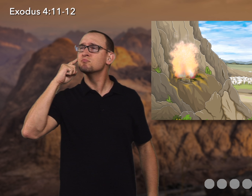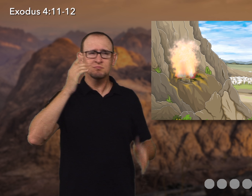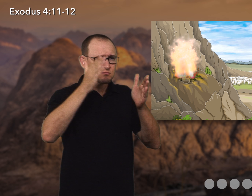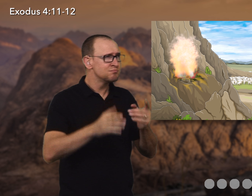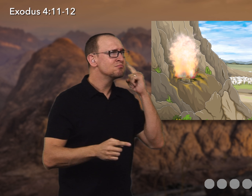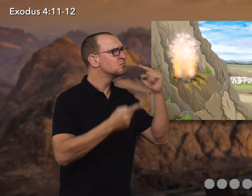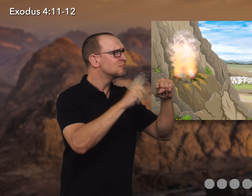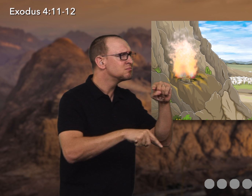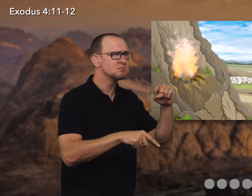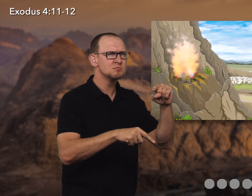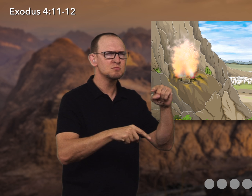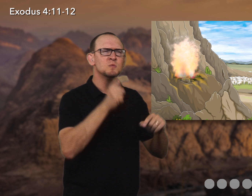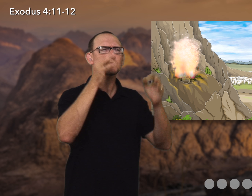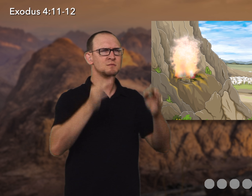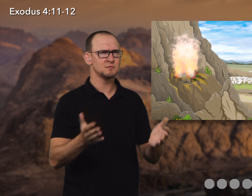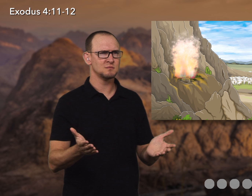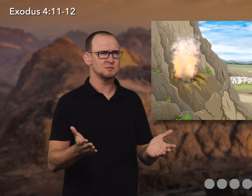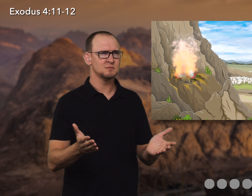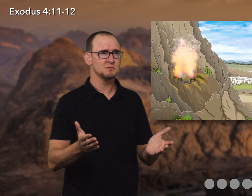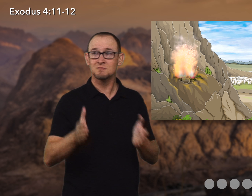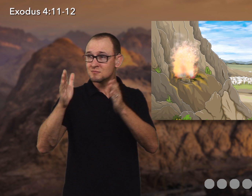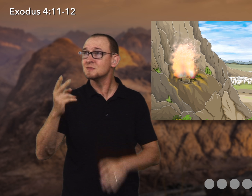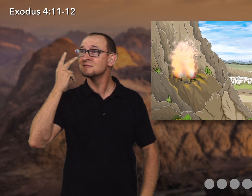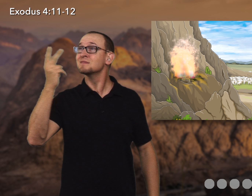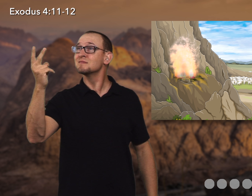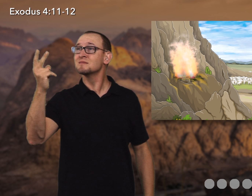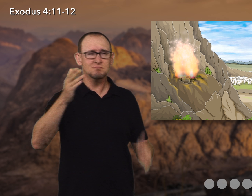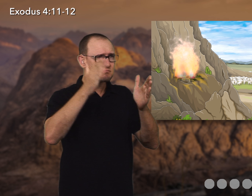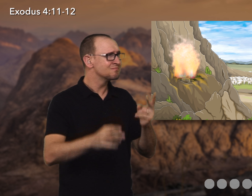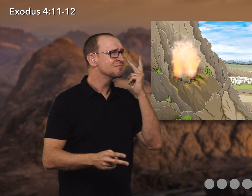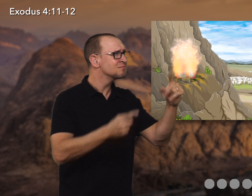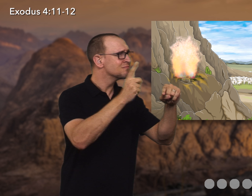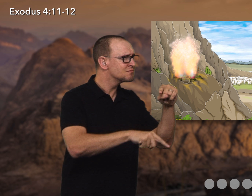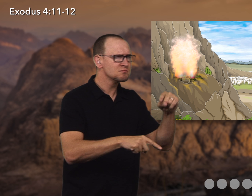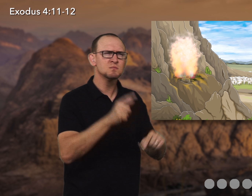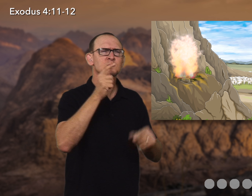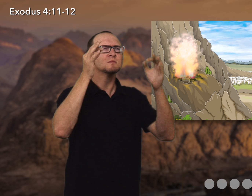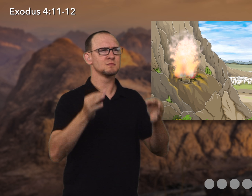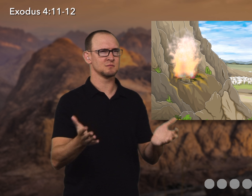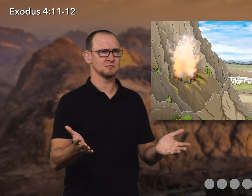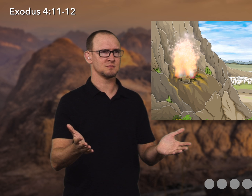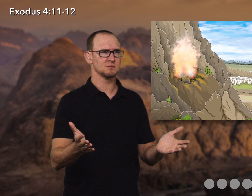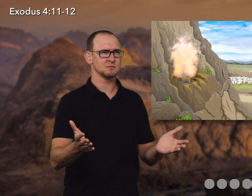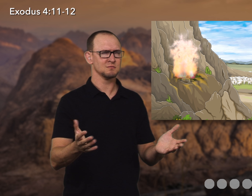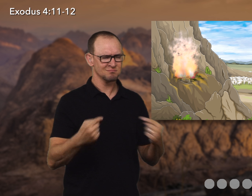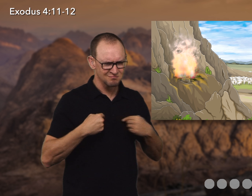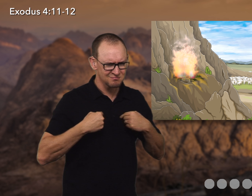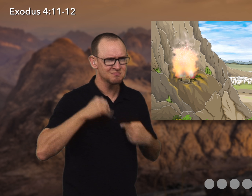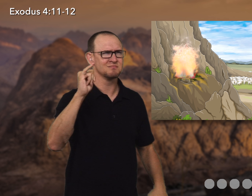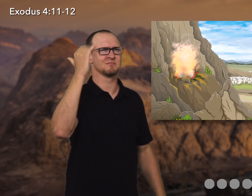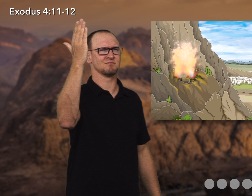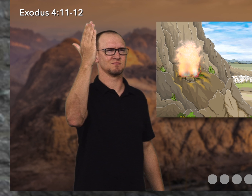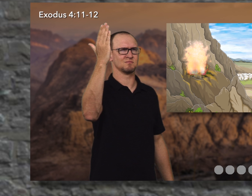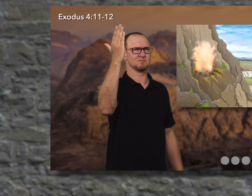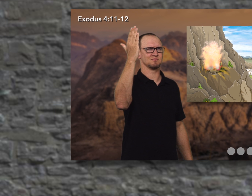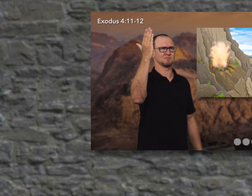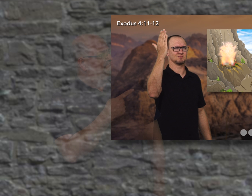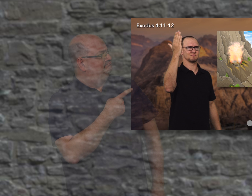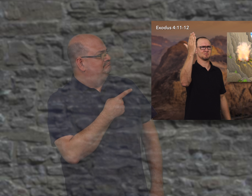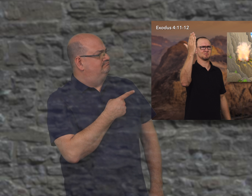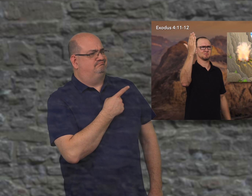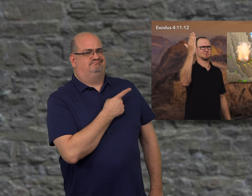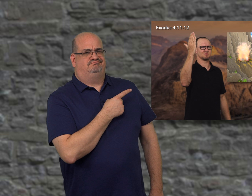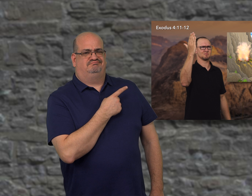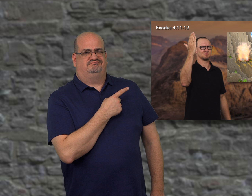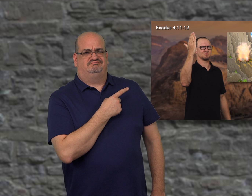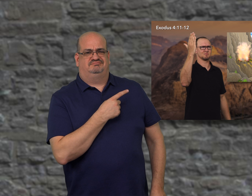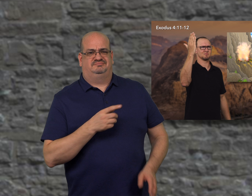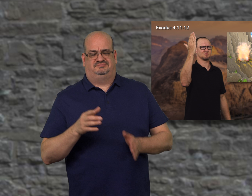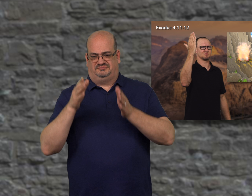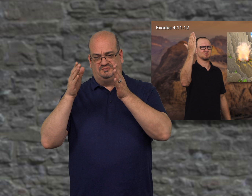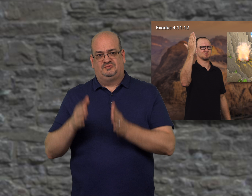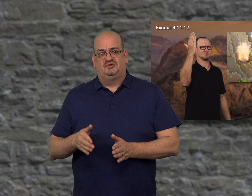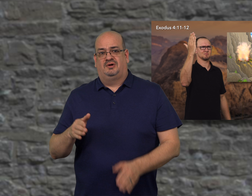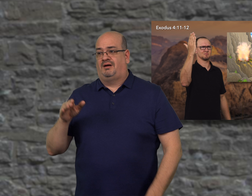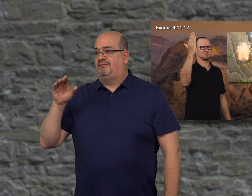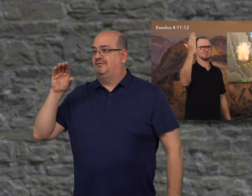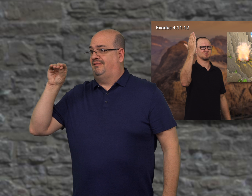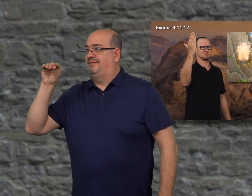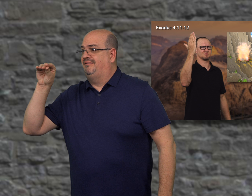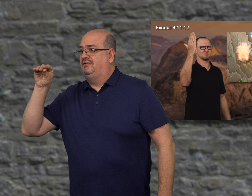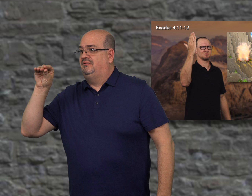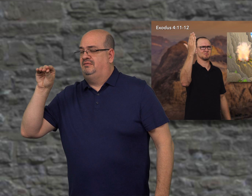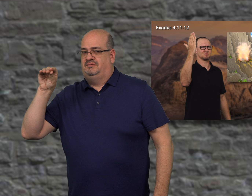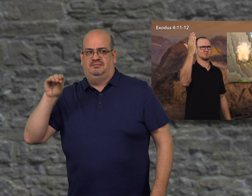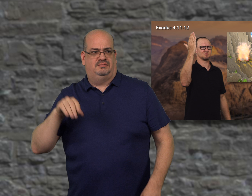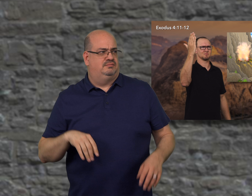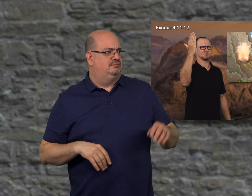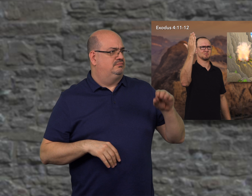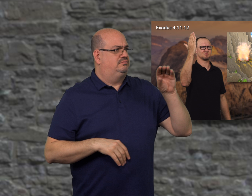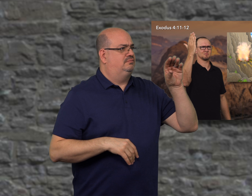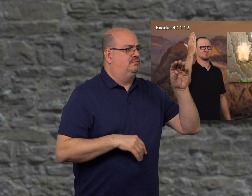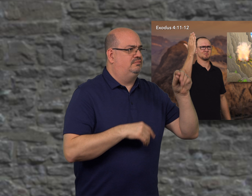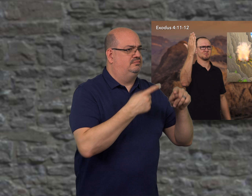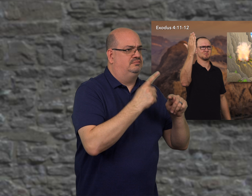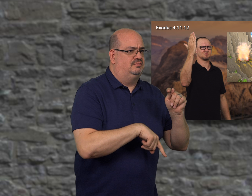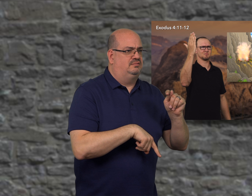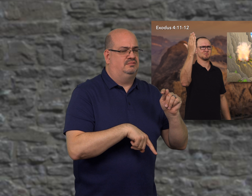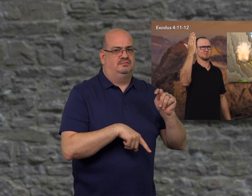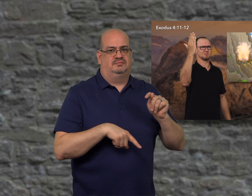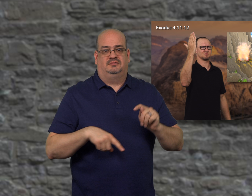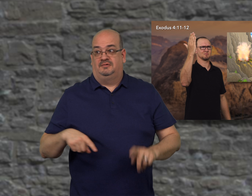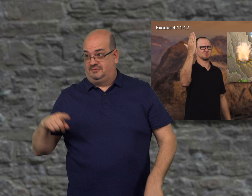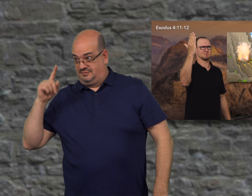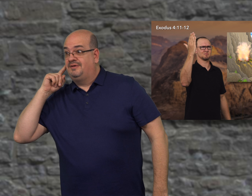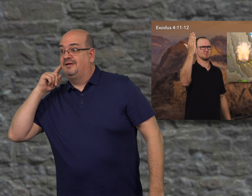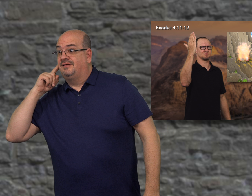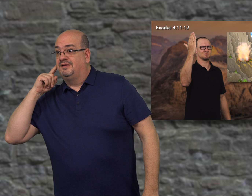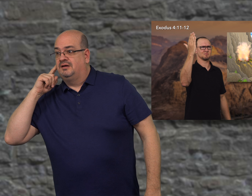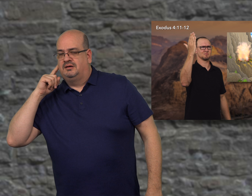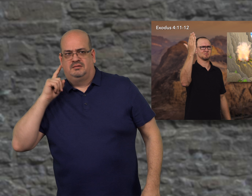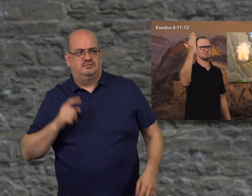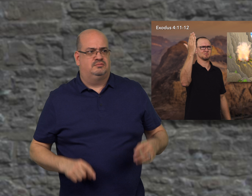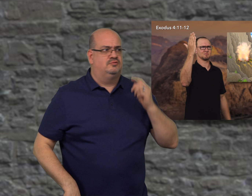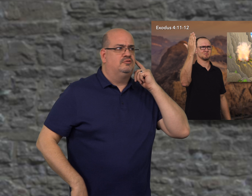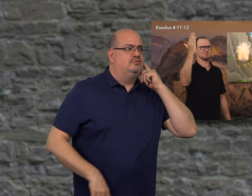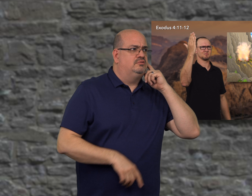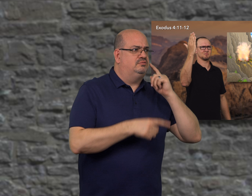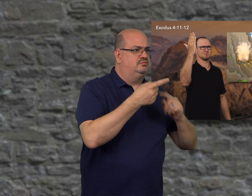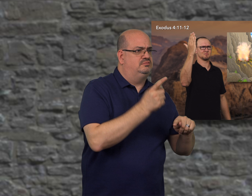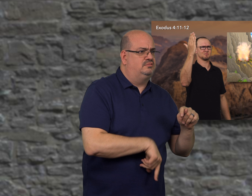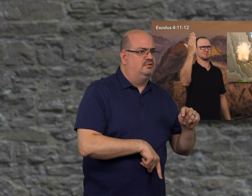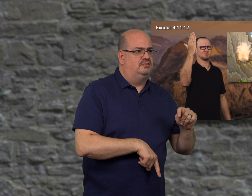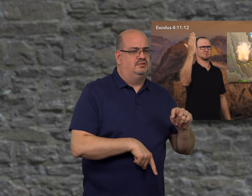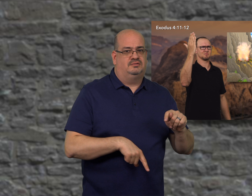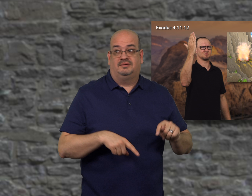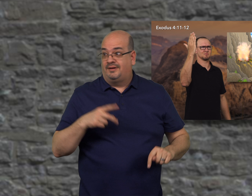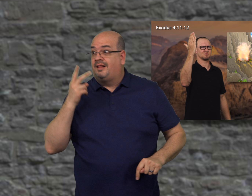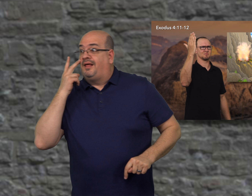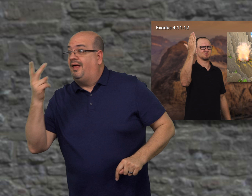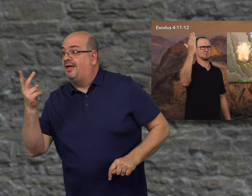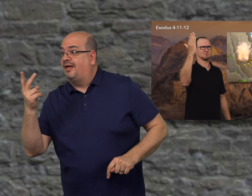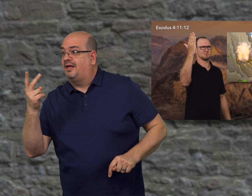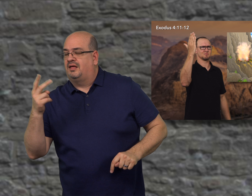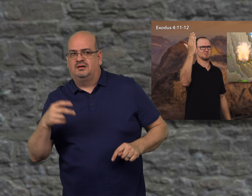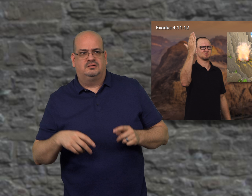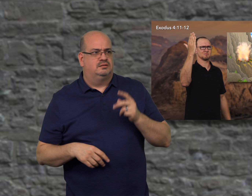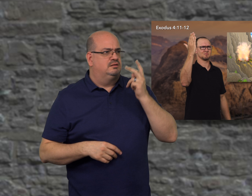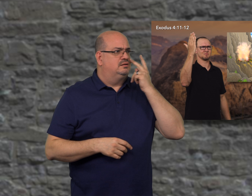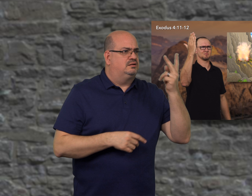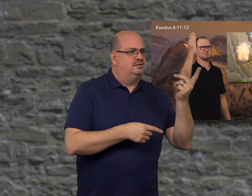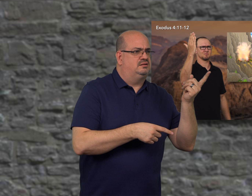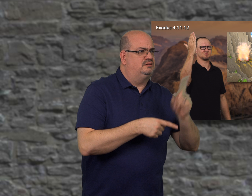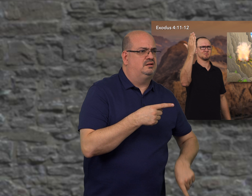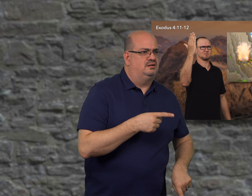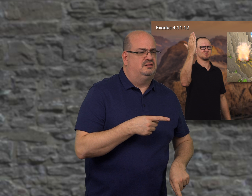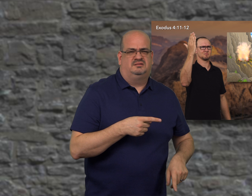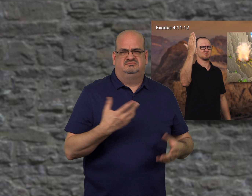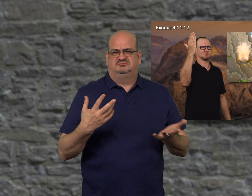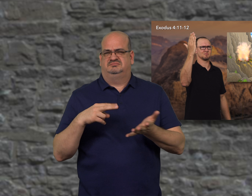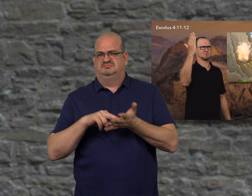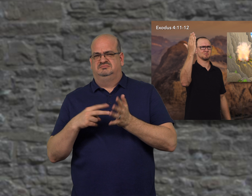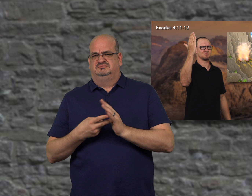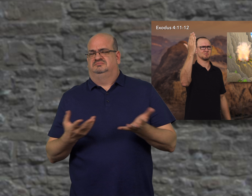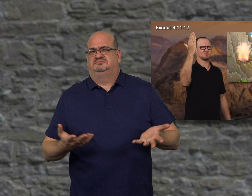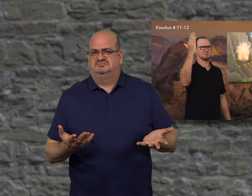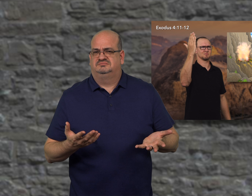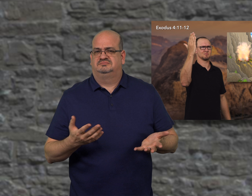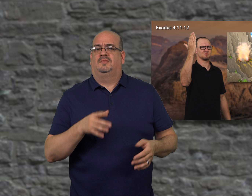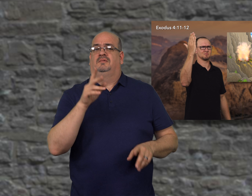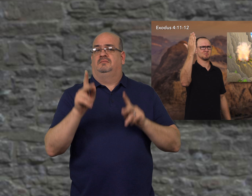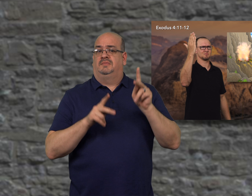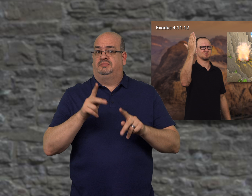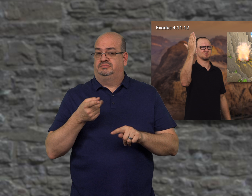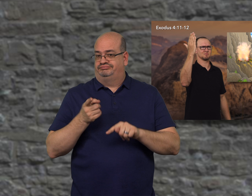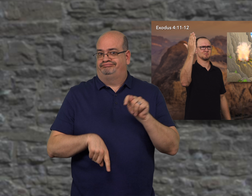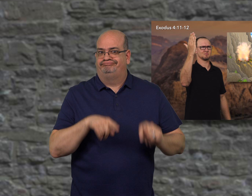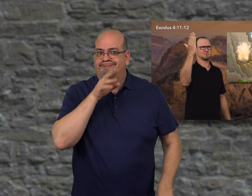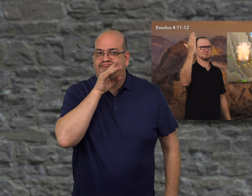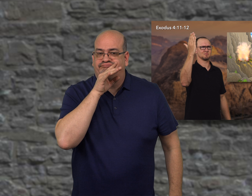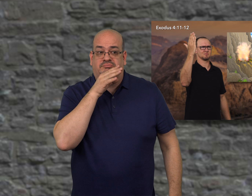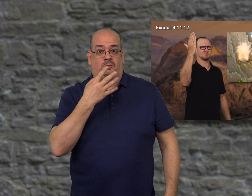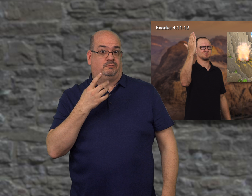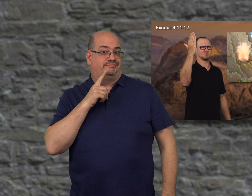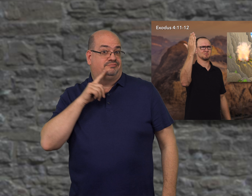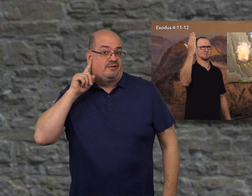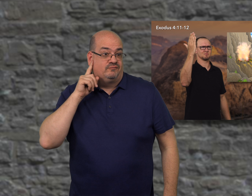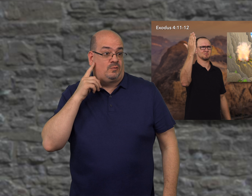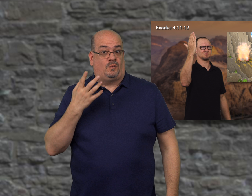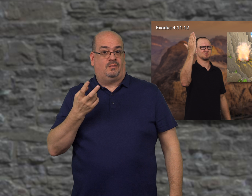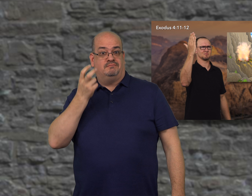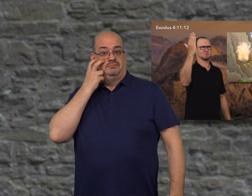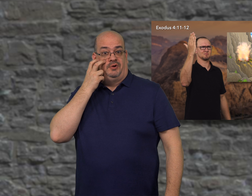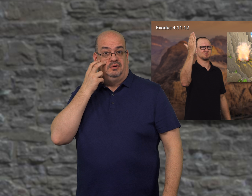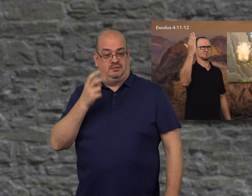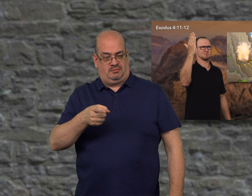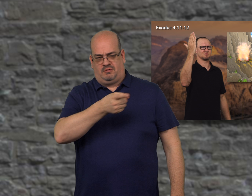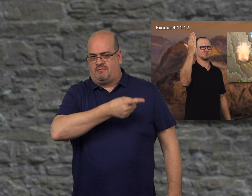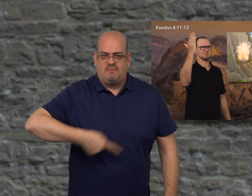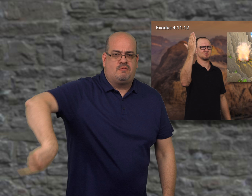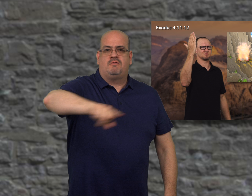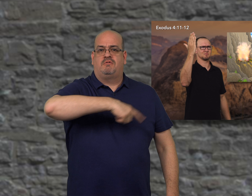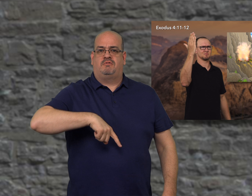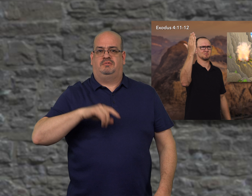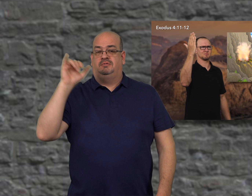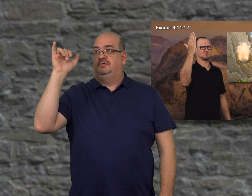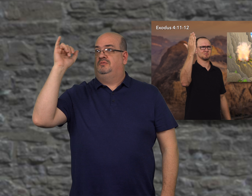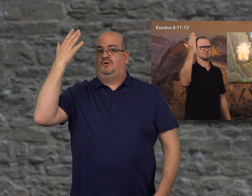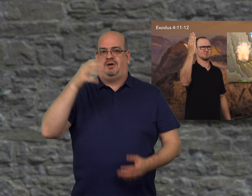Or who makes the mute or the deaf, the sighted or the blind?